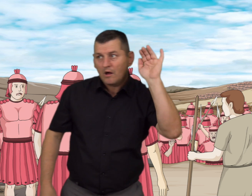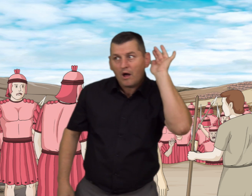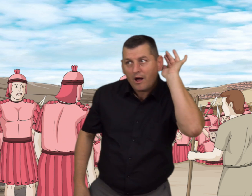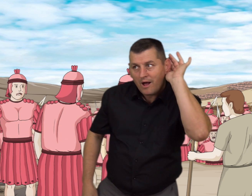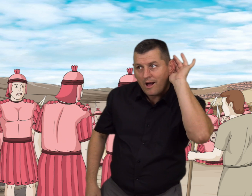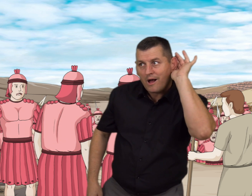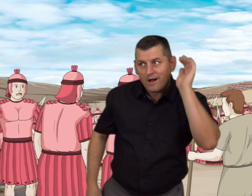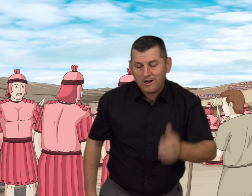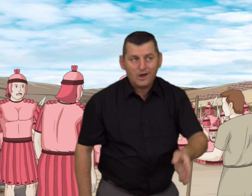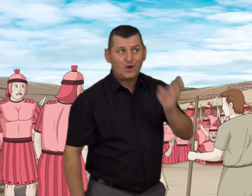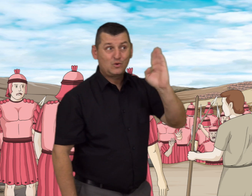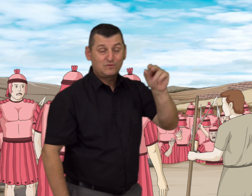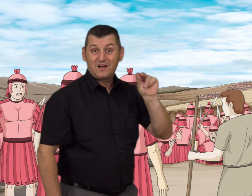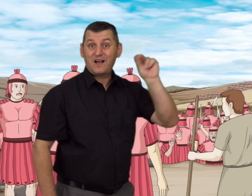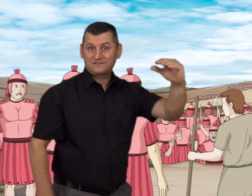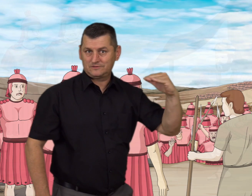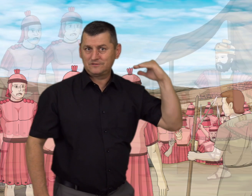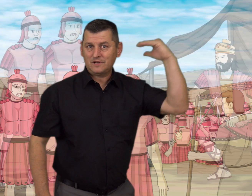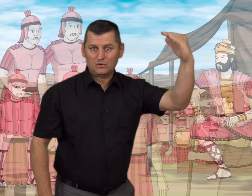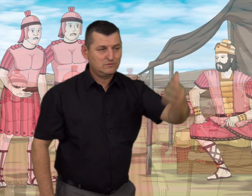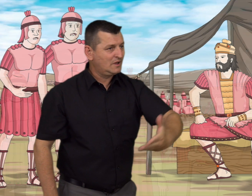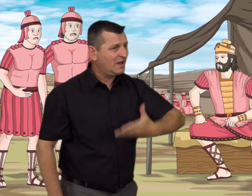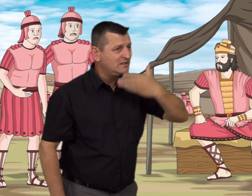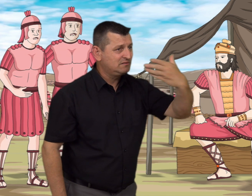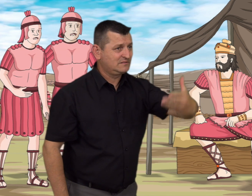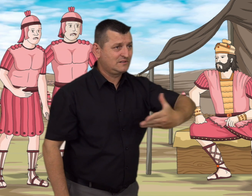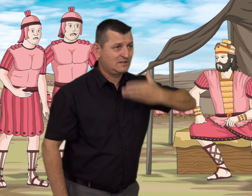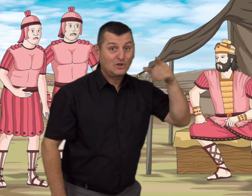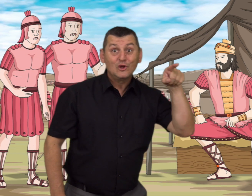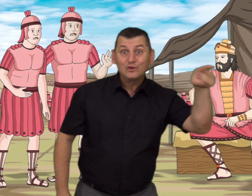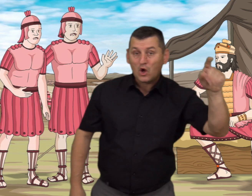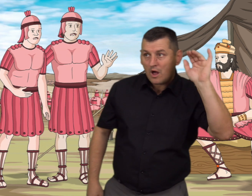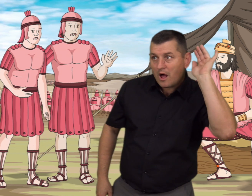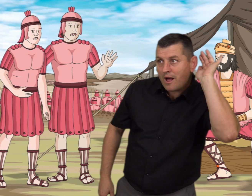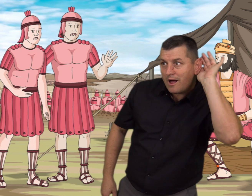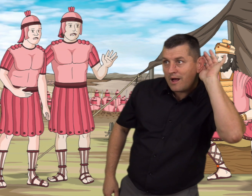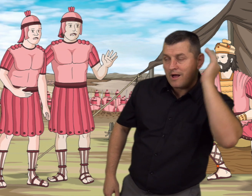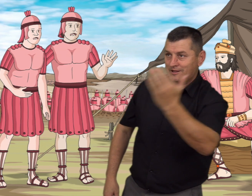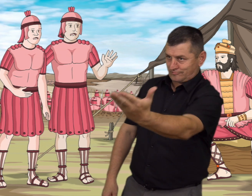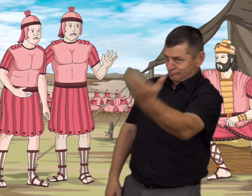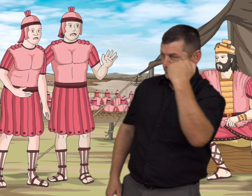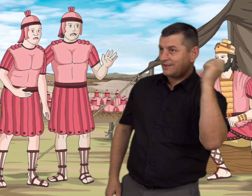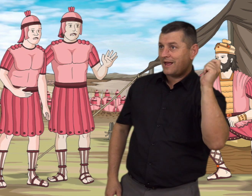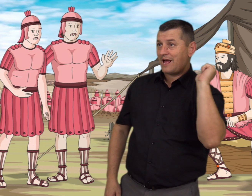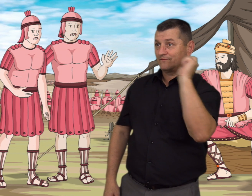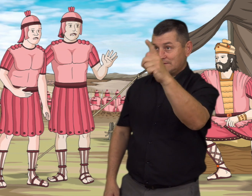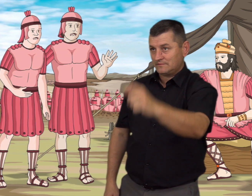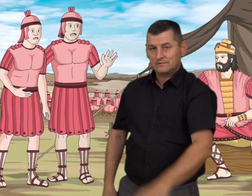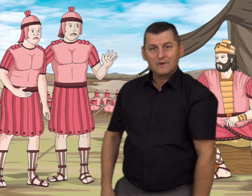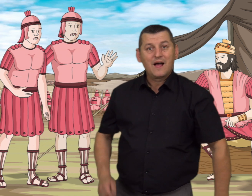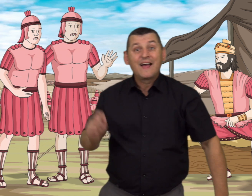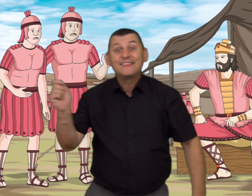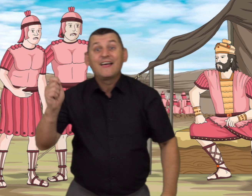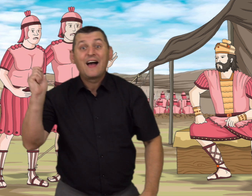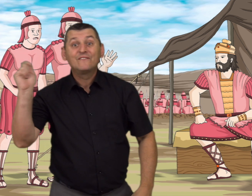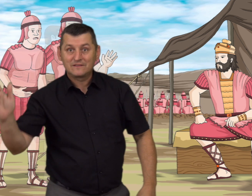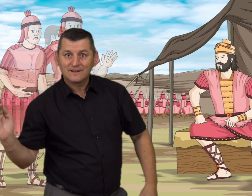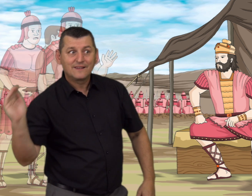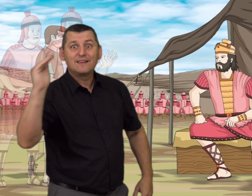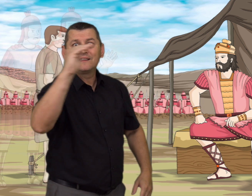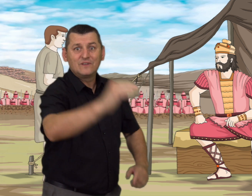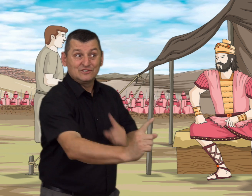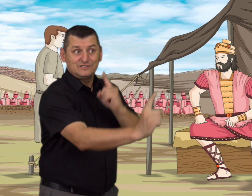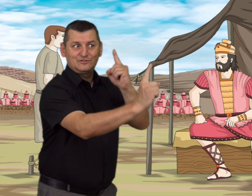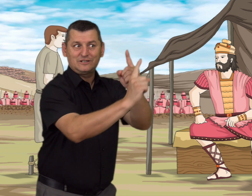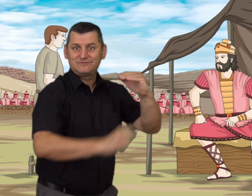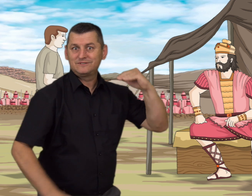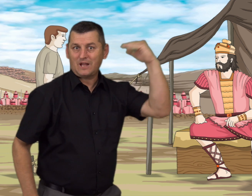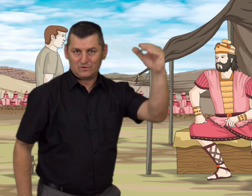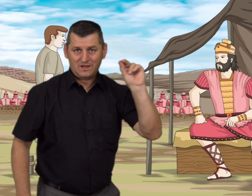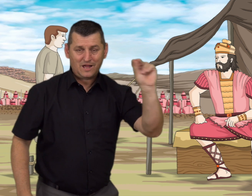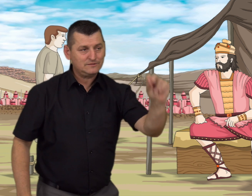Now David’s words were overheard and reported to Saul, who called for him.